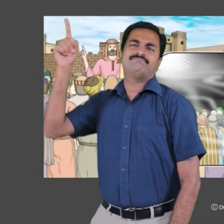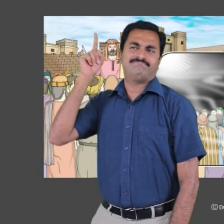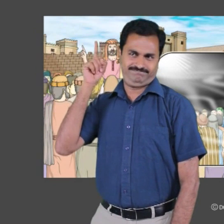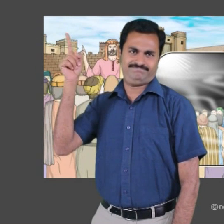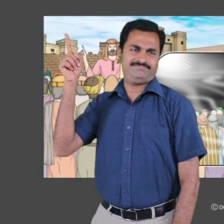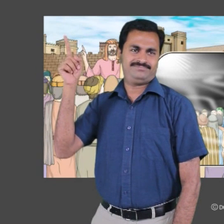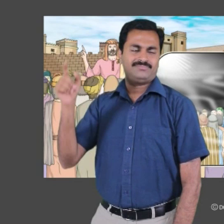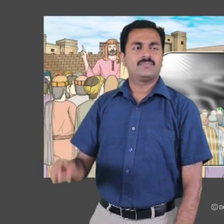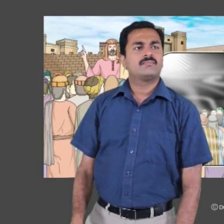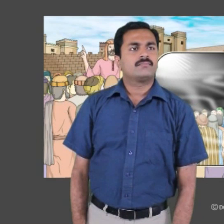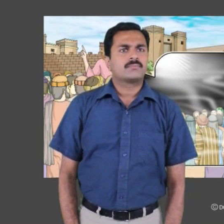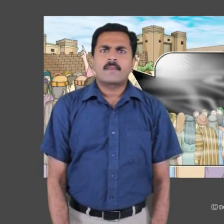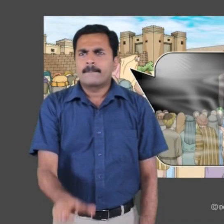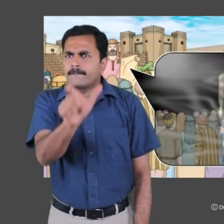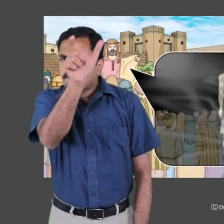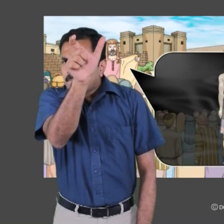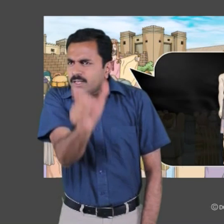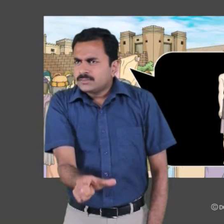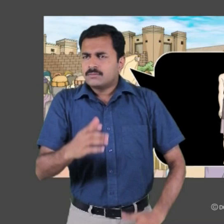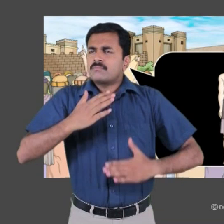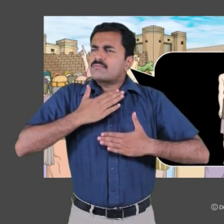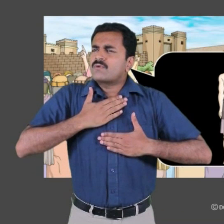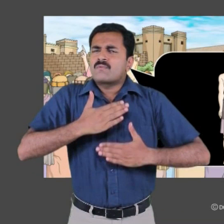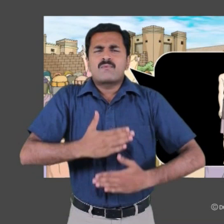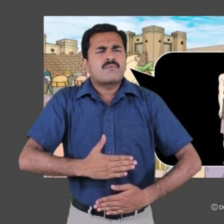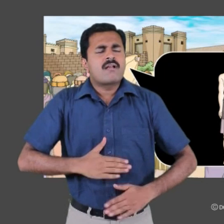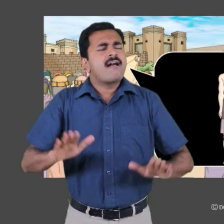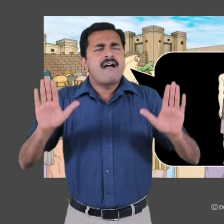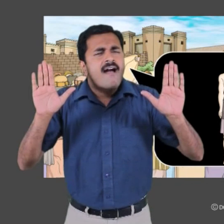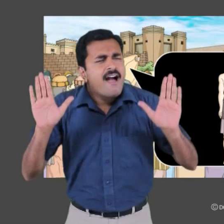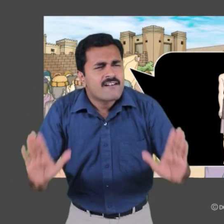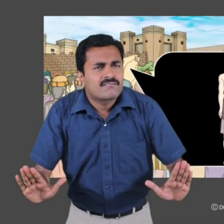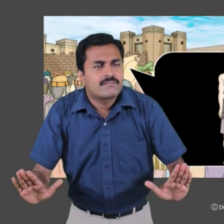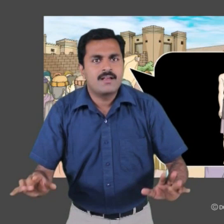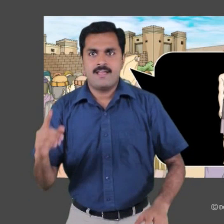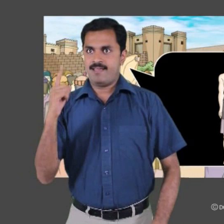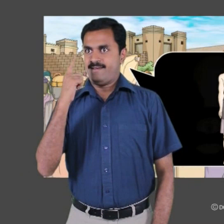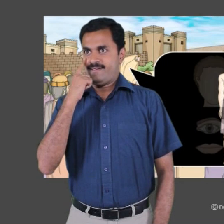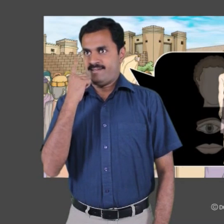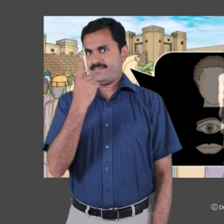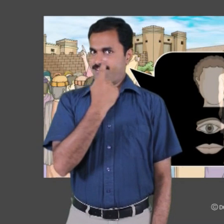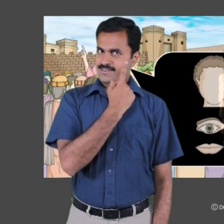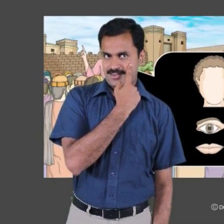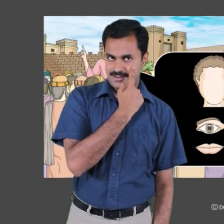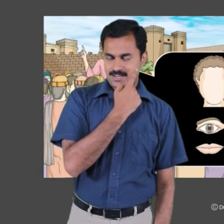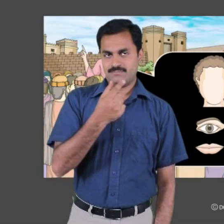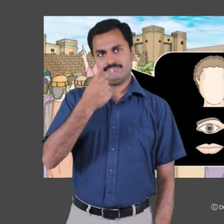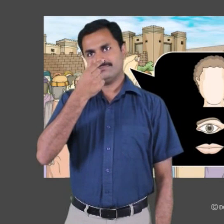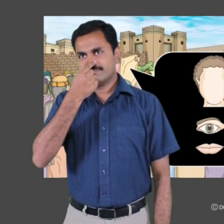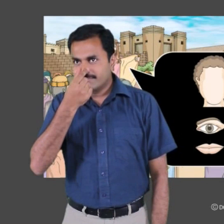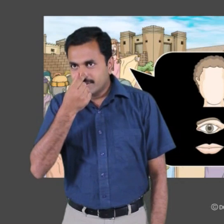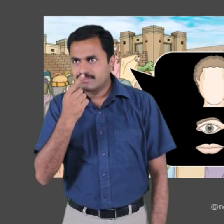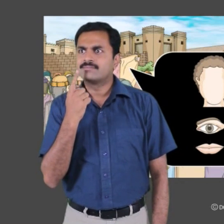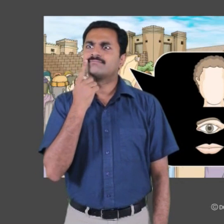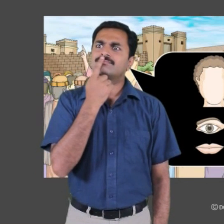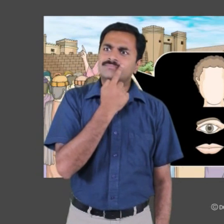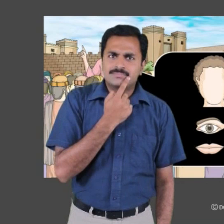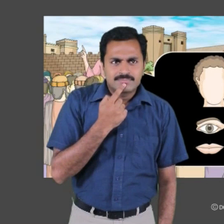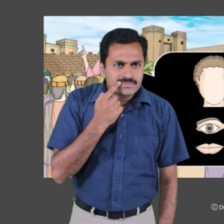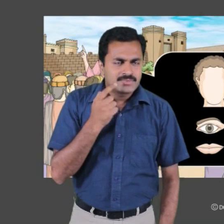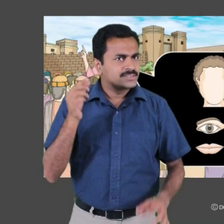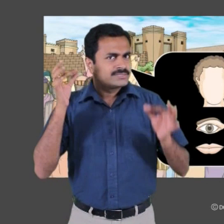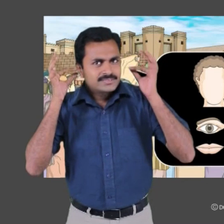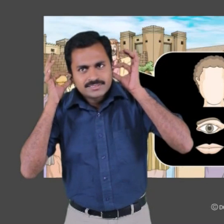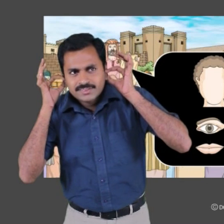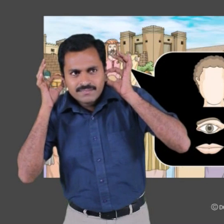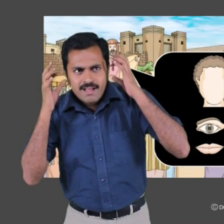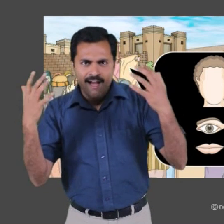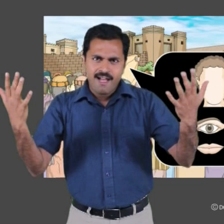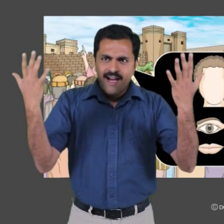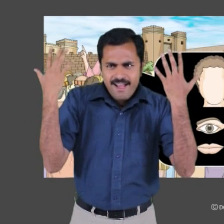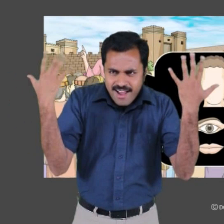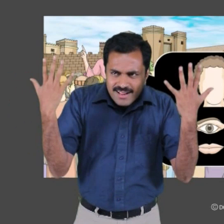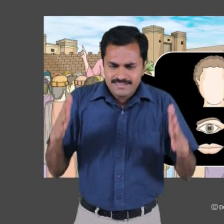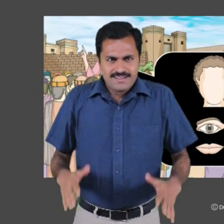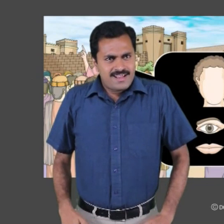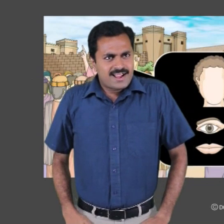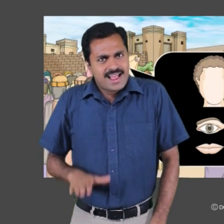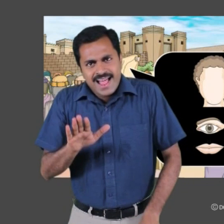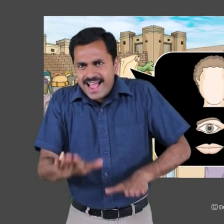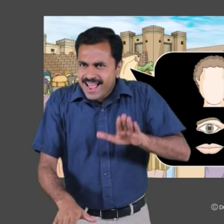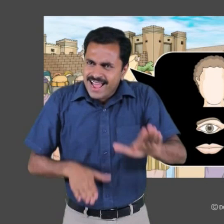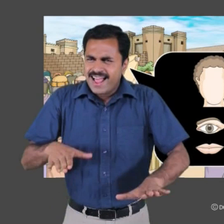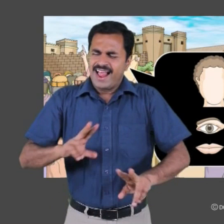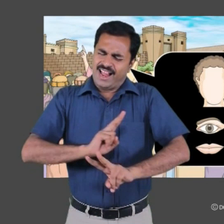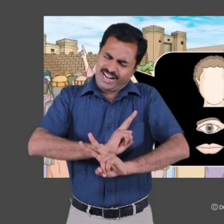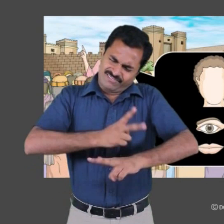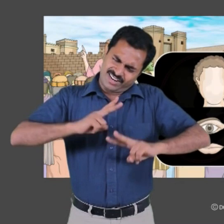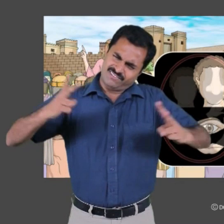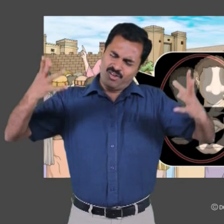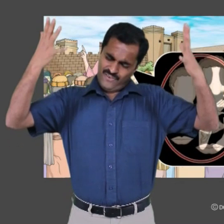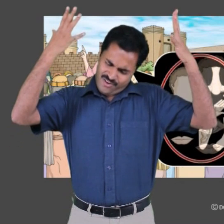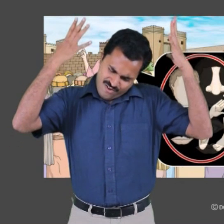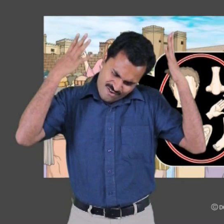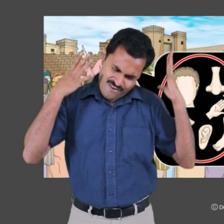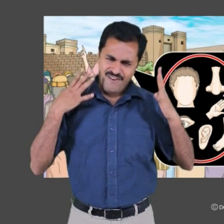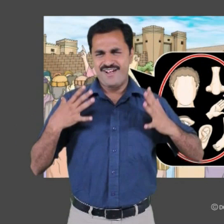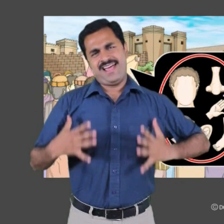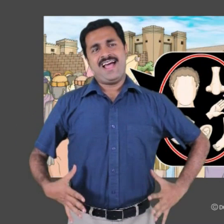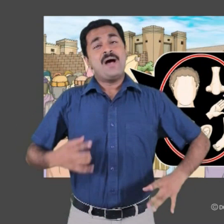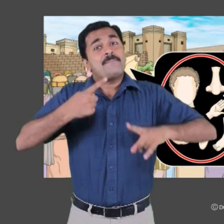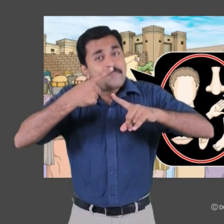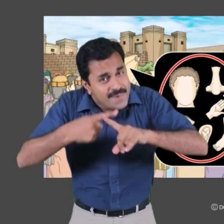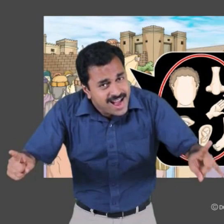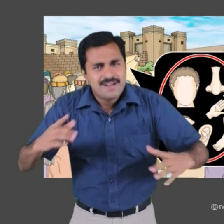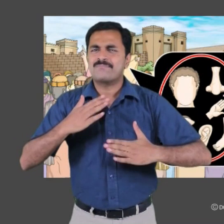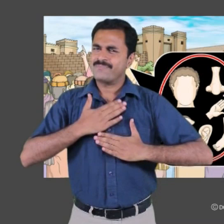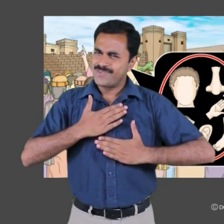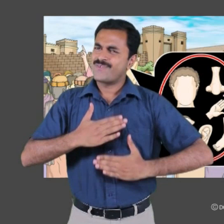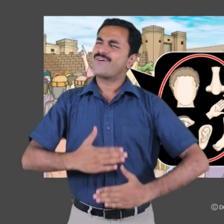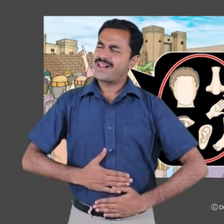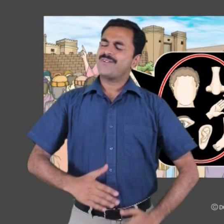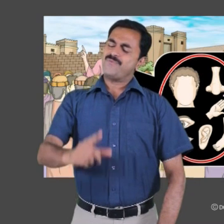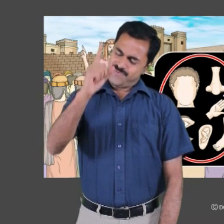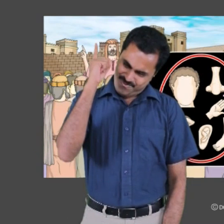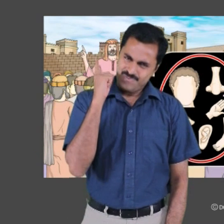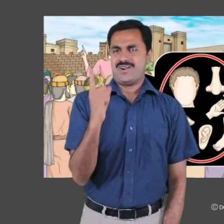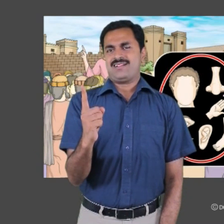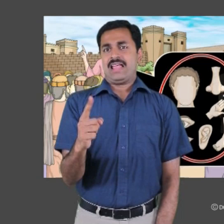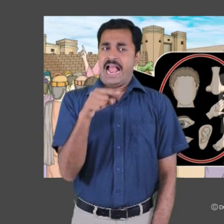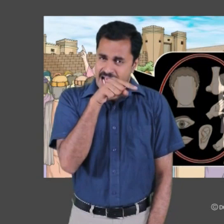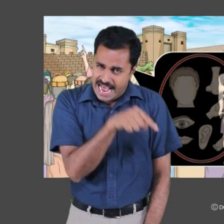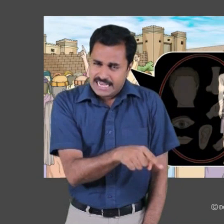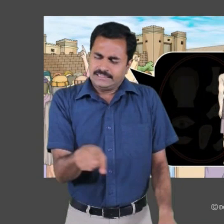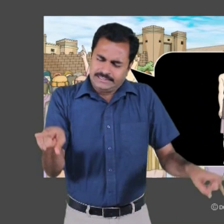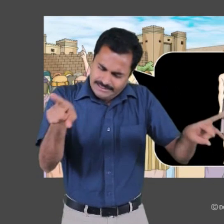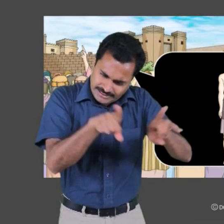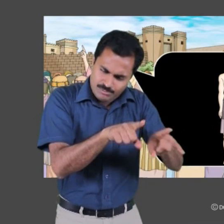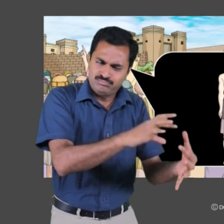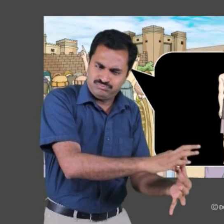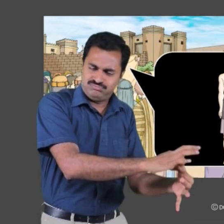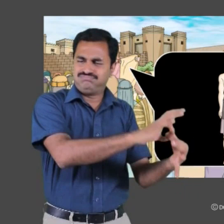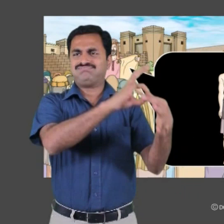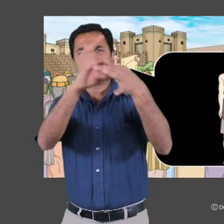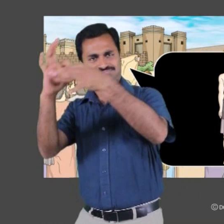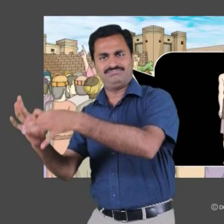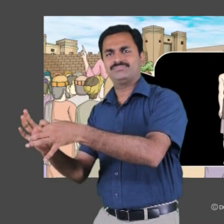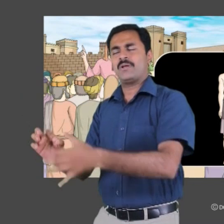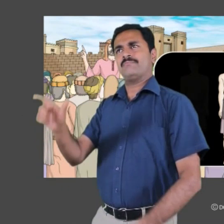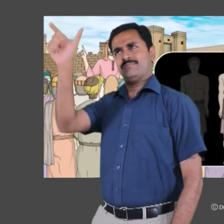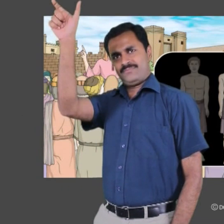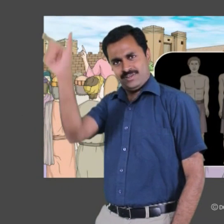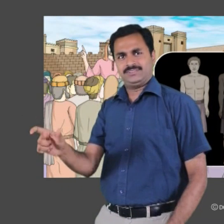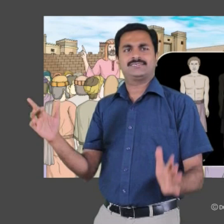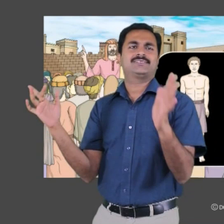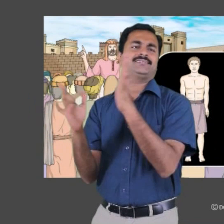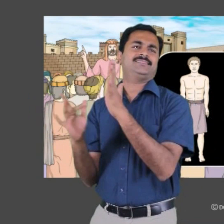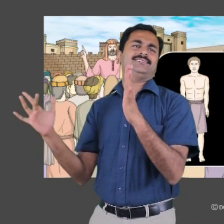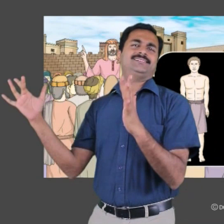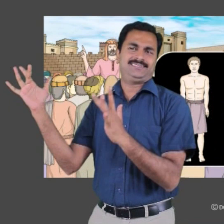The body is a unit, though it is composed of many parts. And although its parts are many, they all form one body.